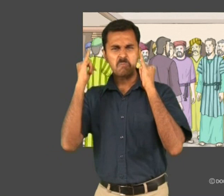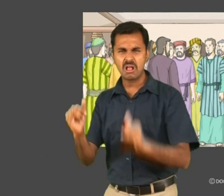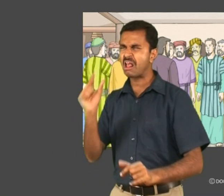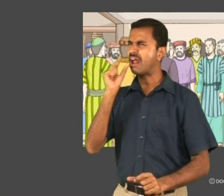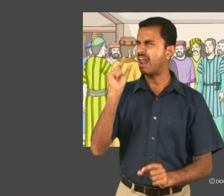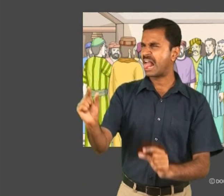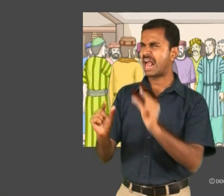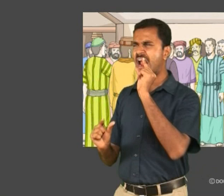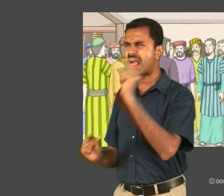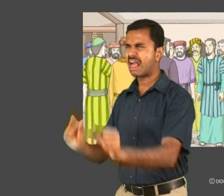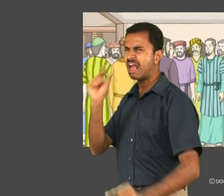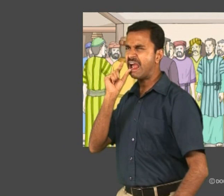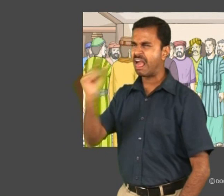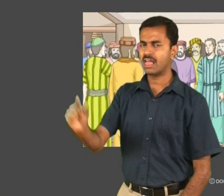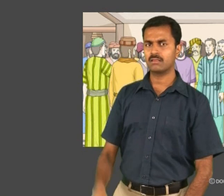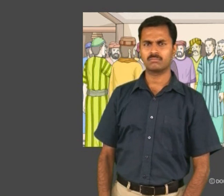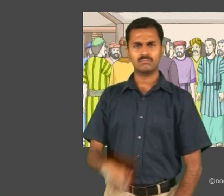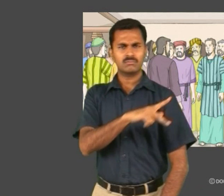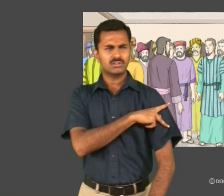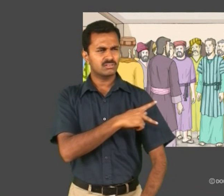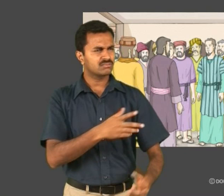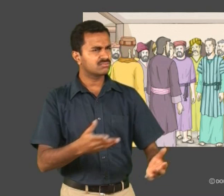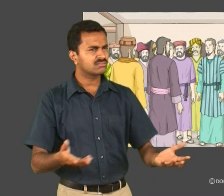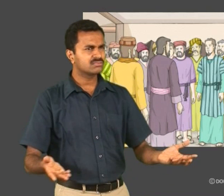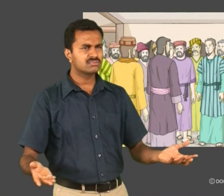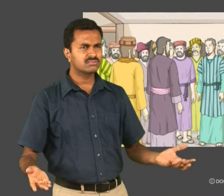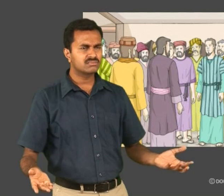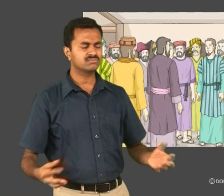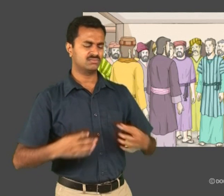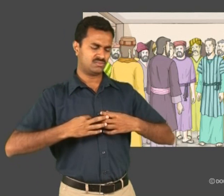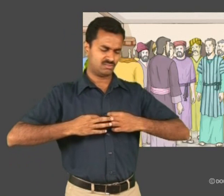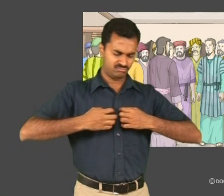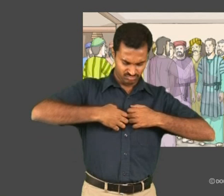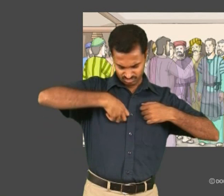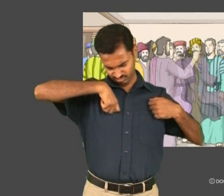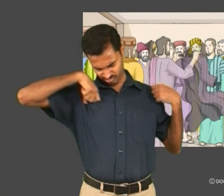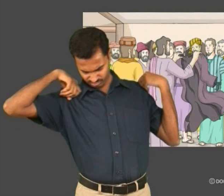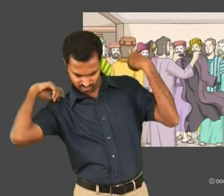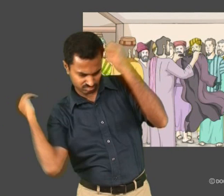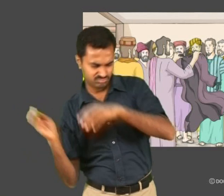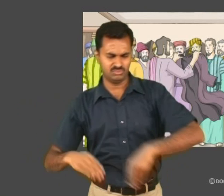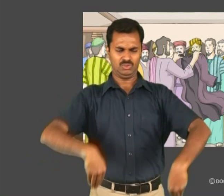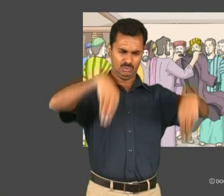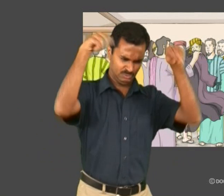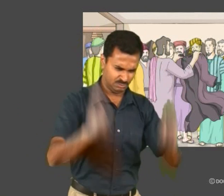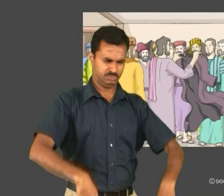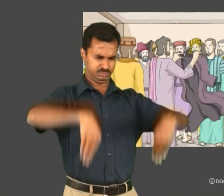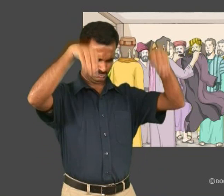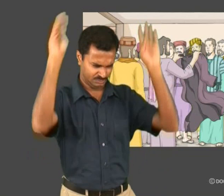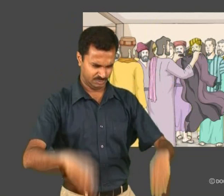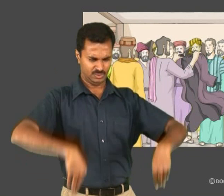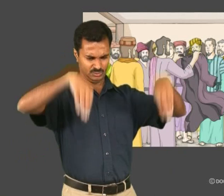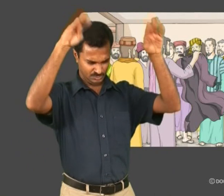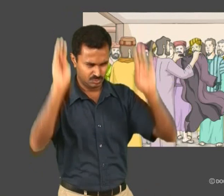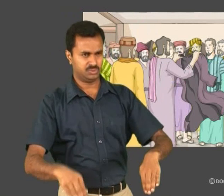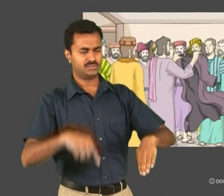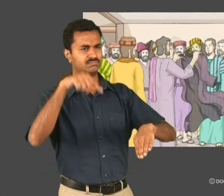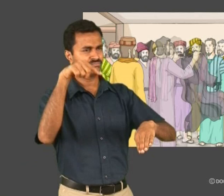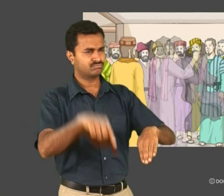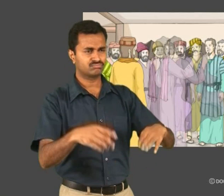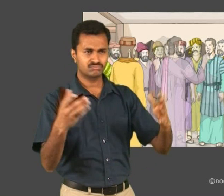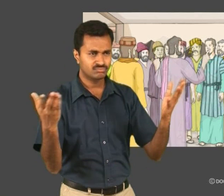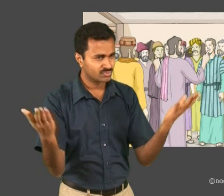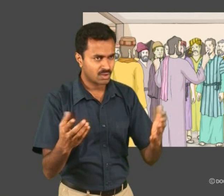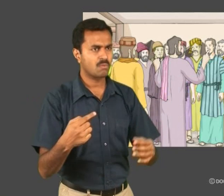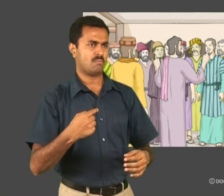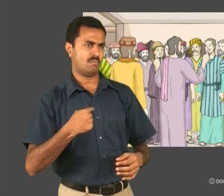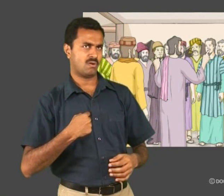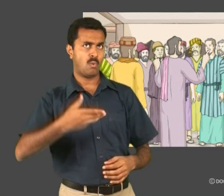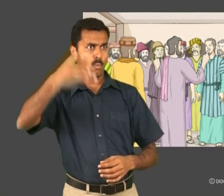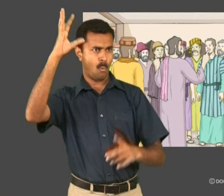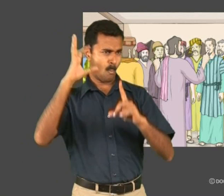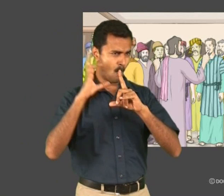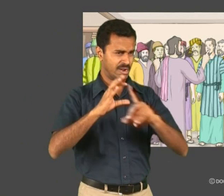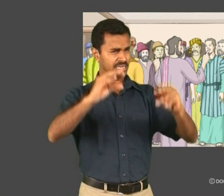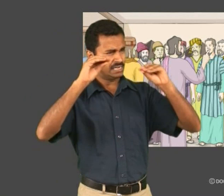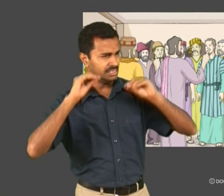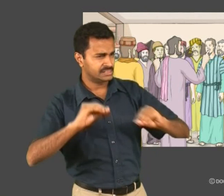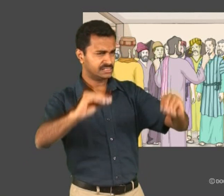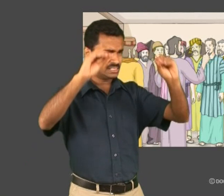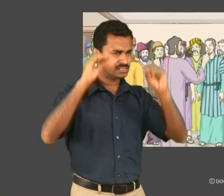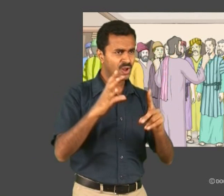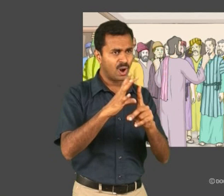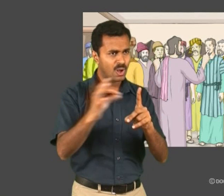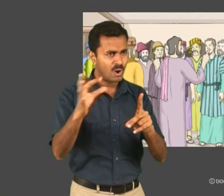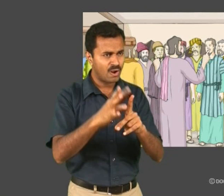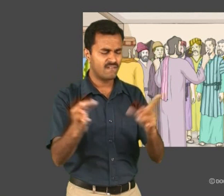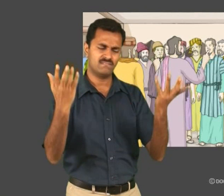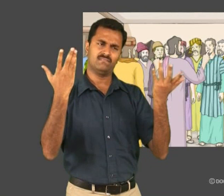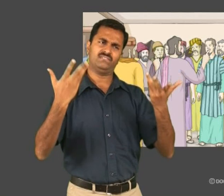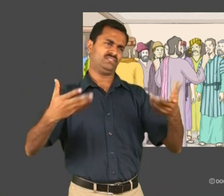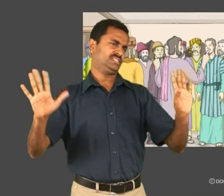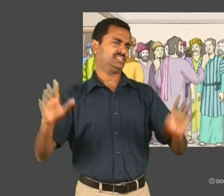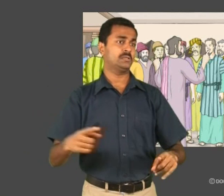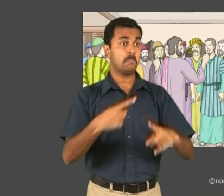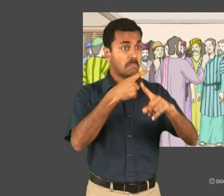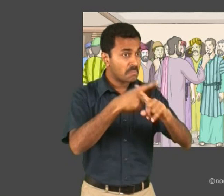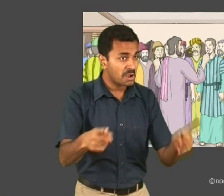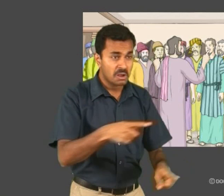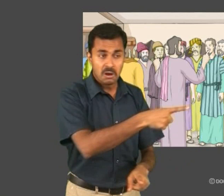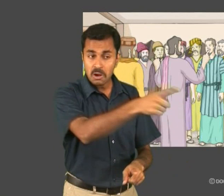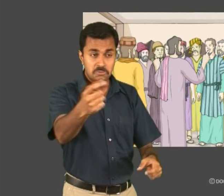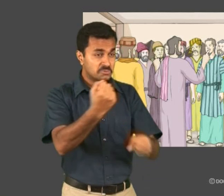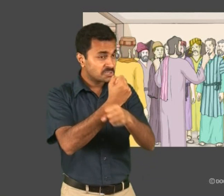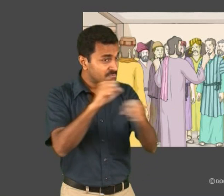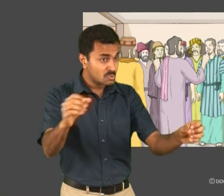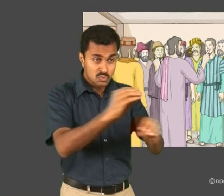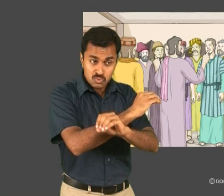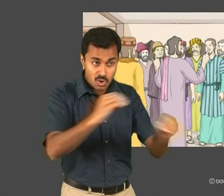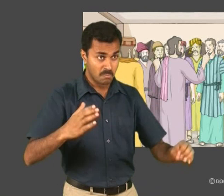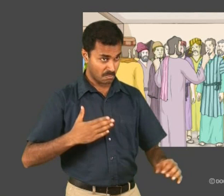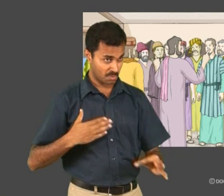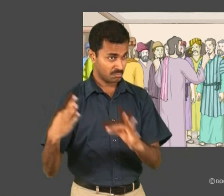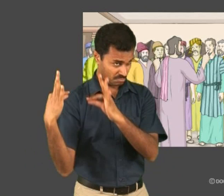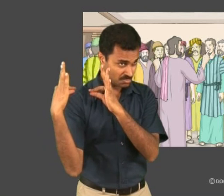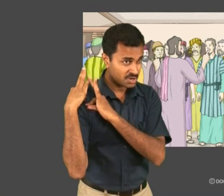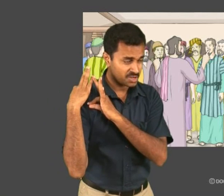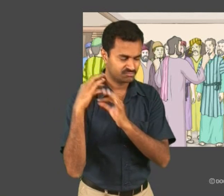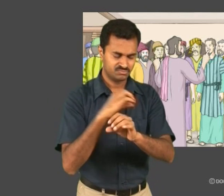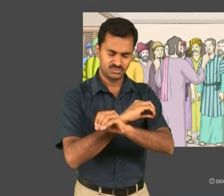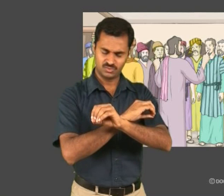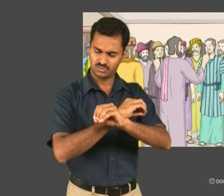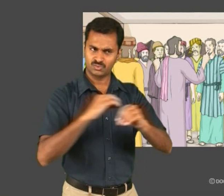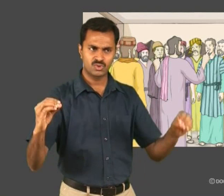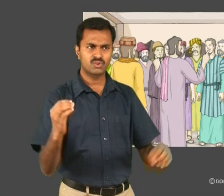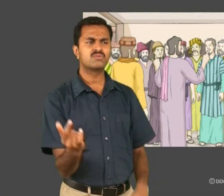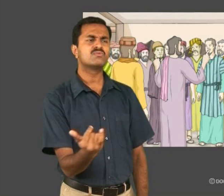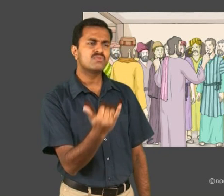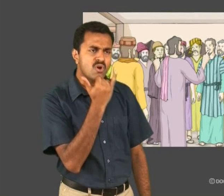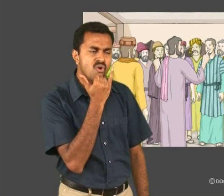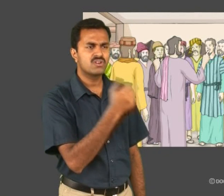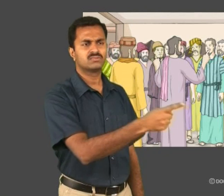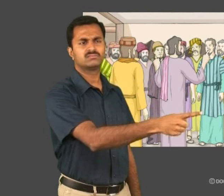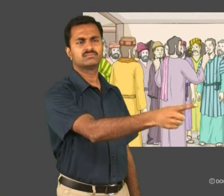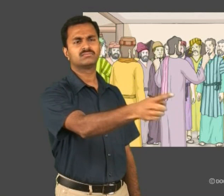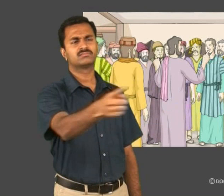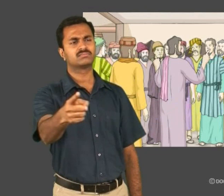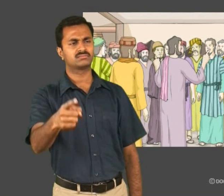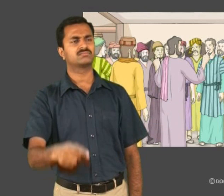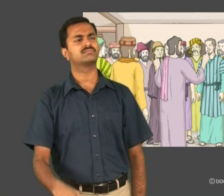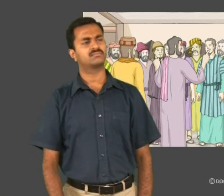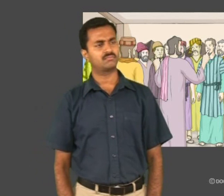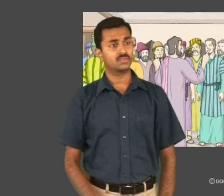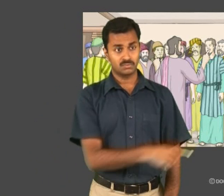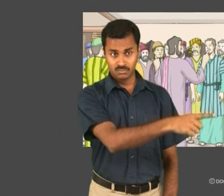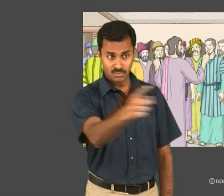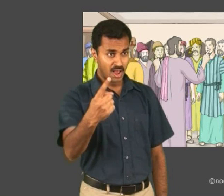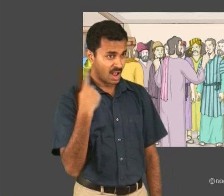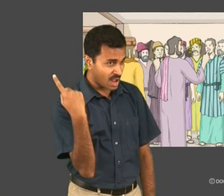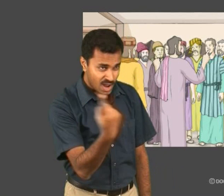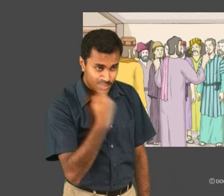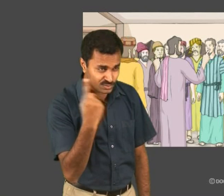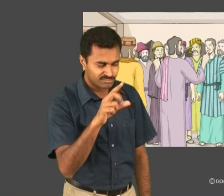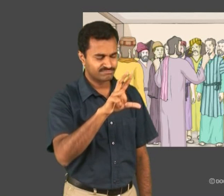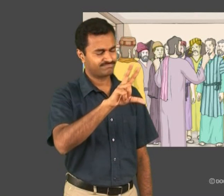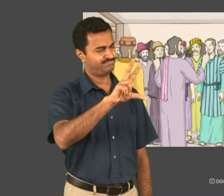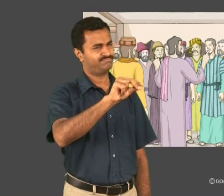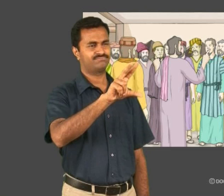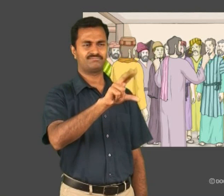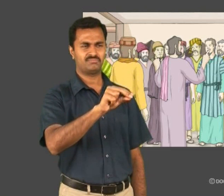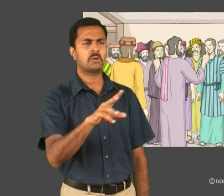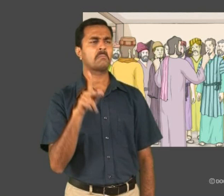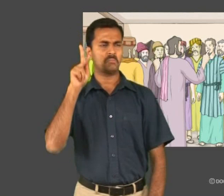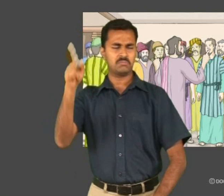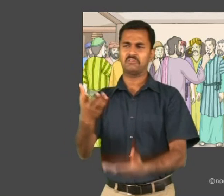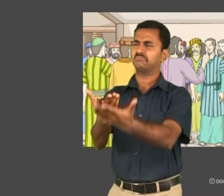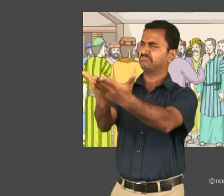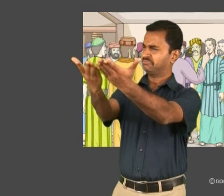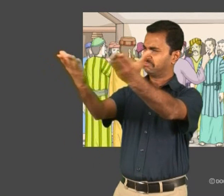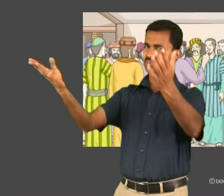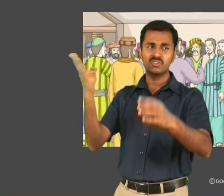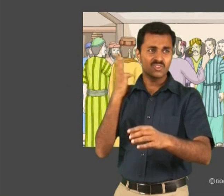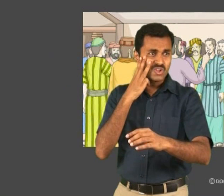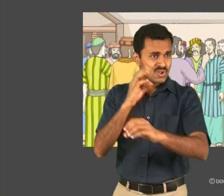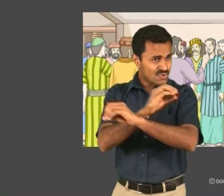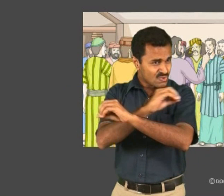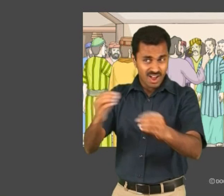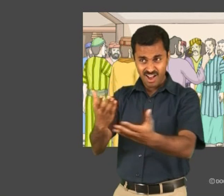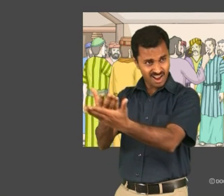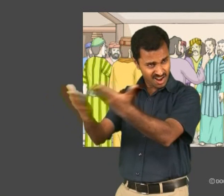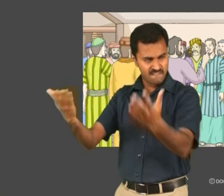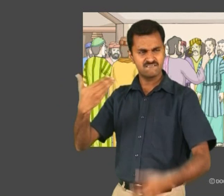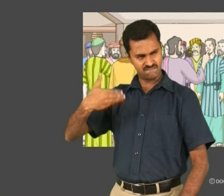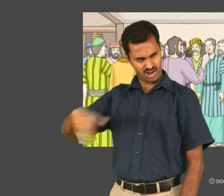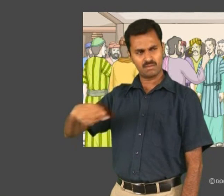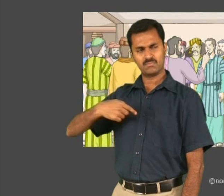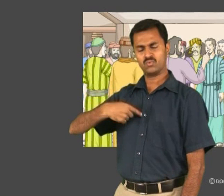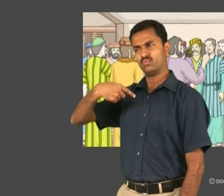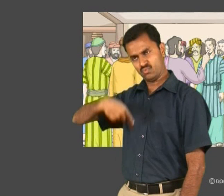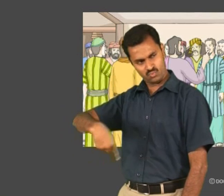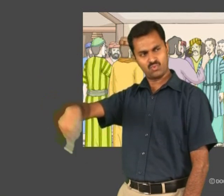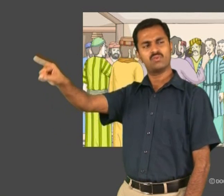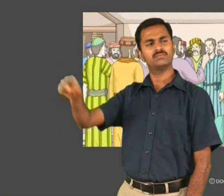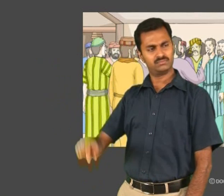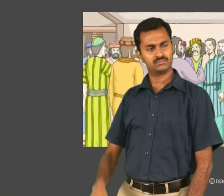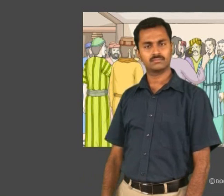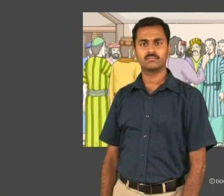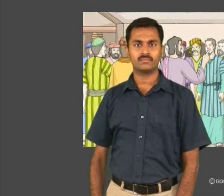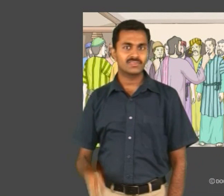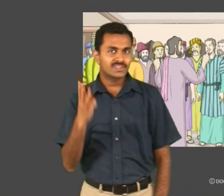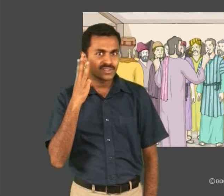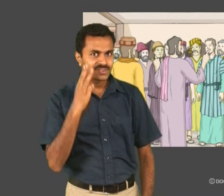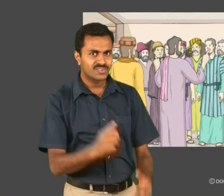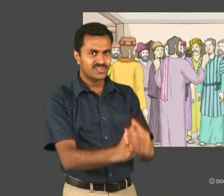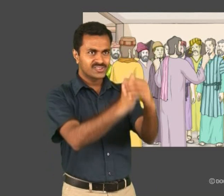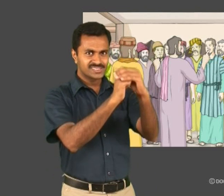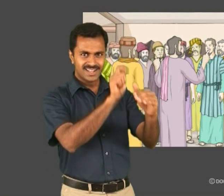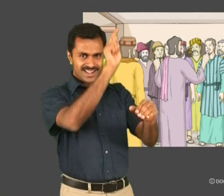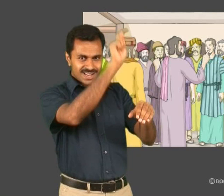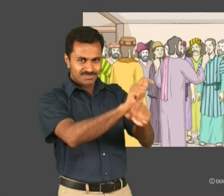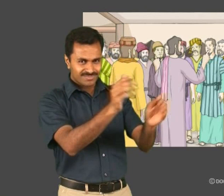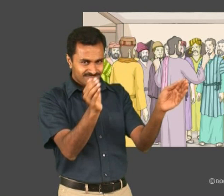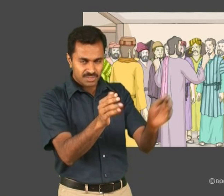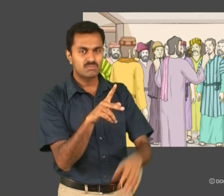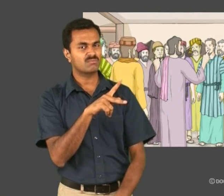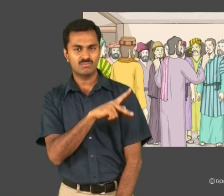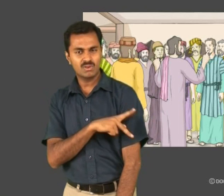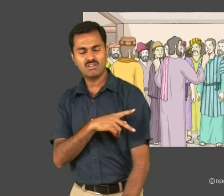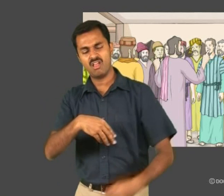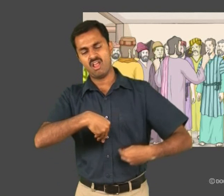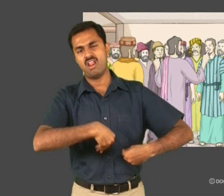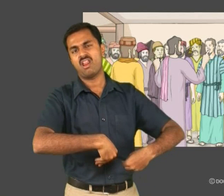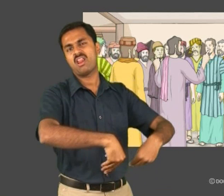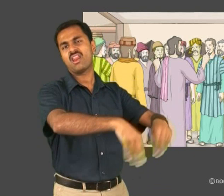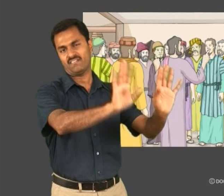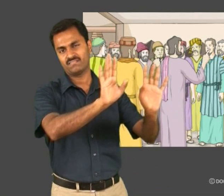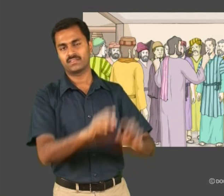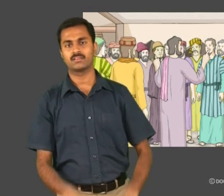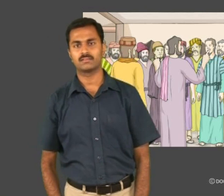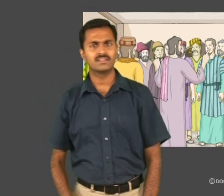But when they opposed and insulted him, he shook out his garments and told them, “Your blood be on your own heads!